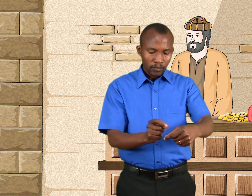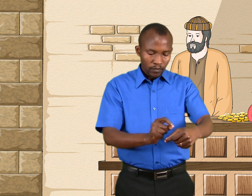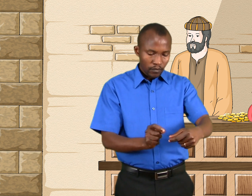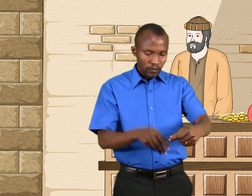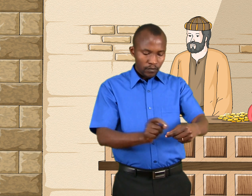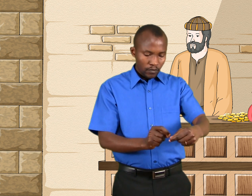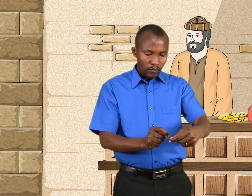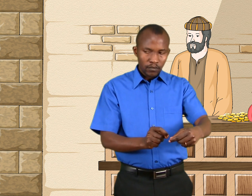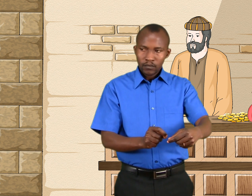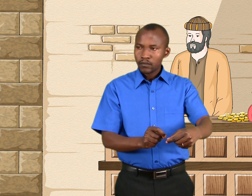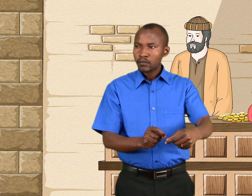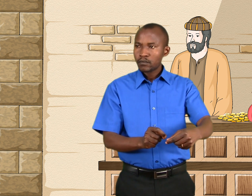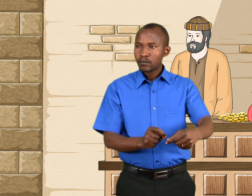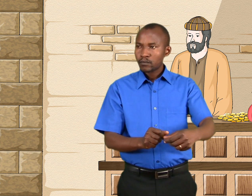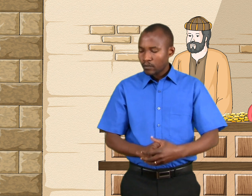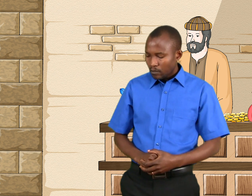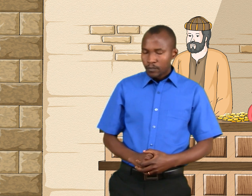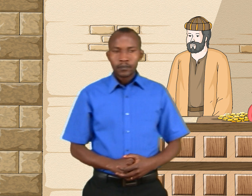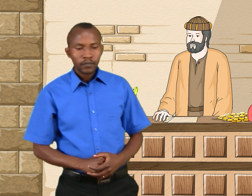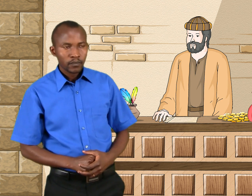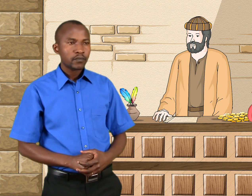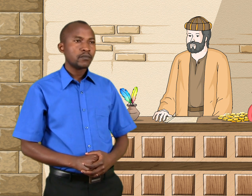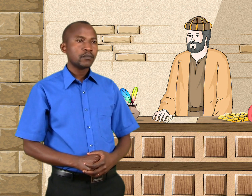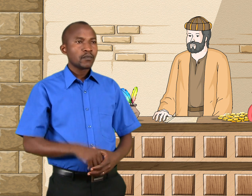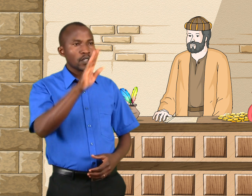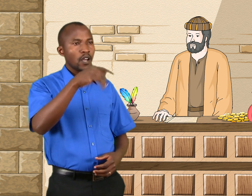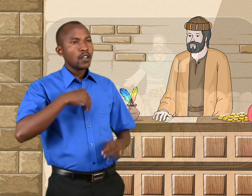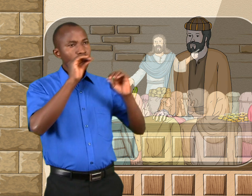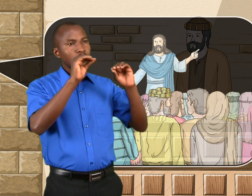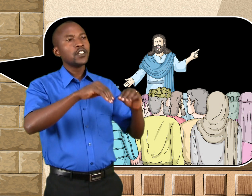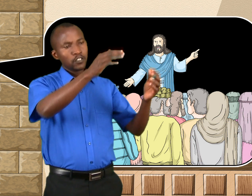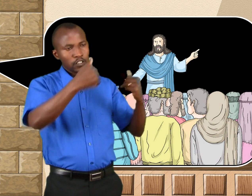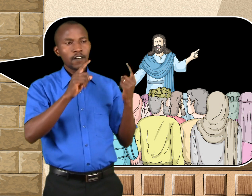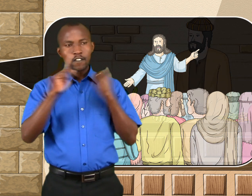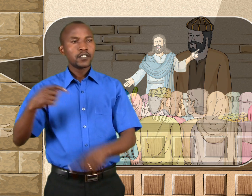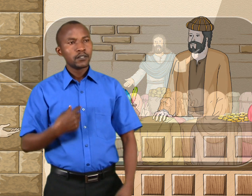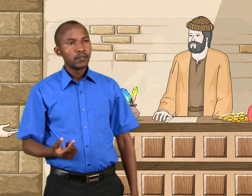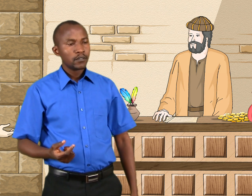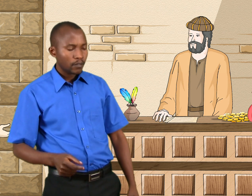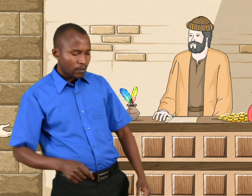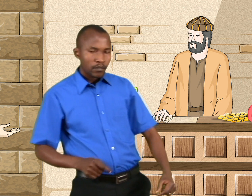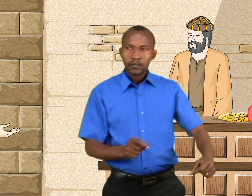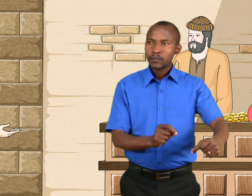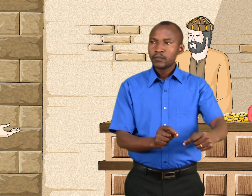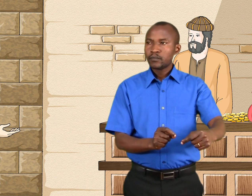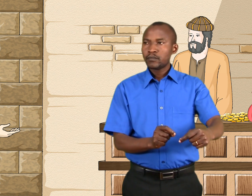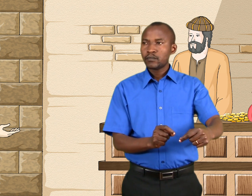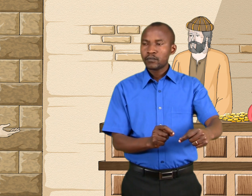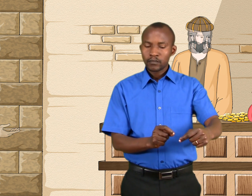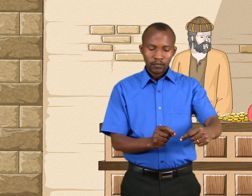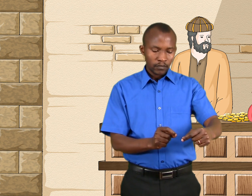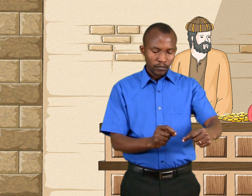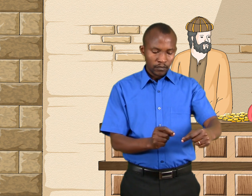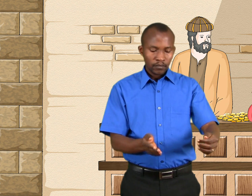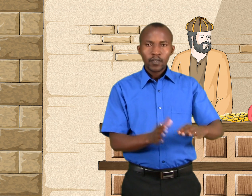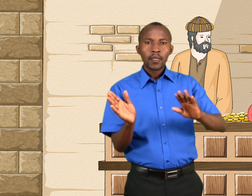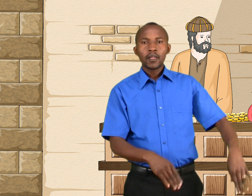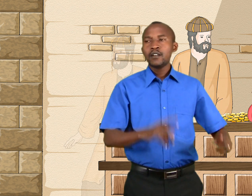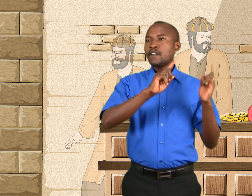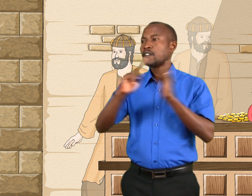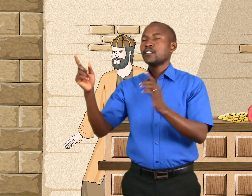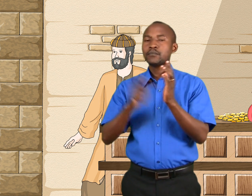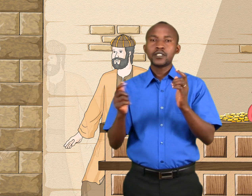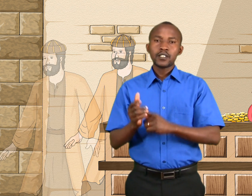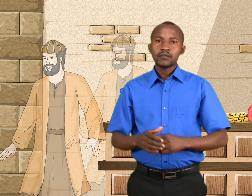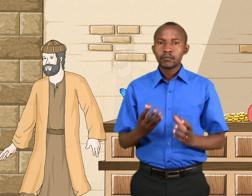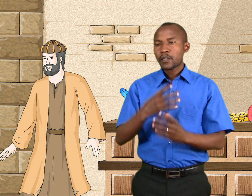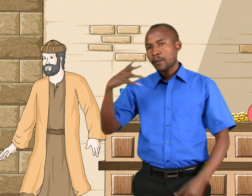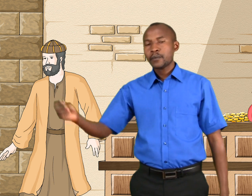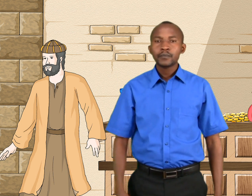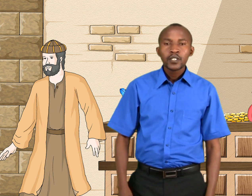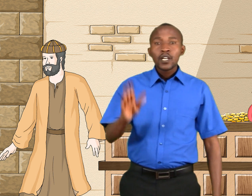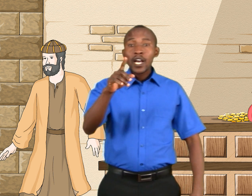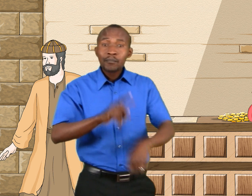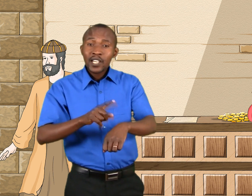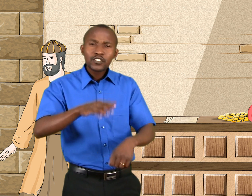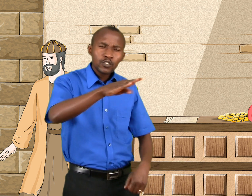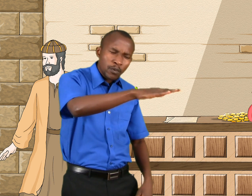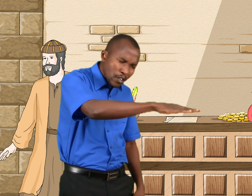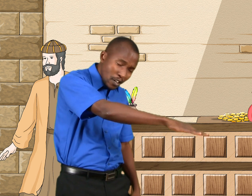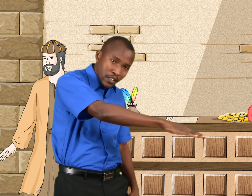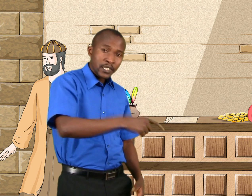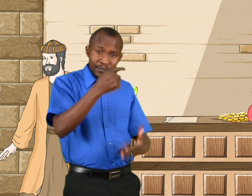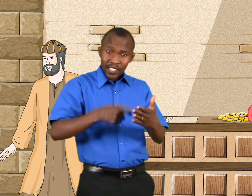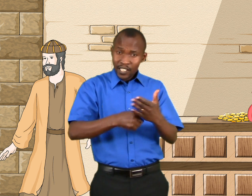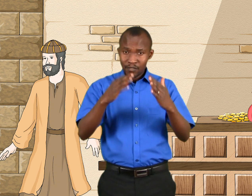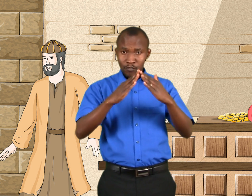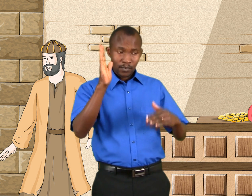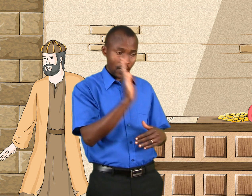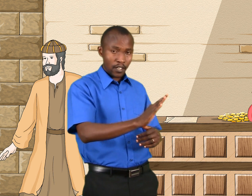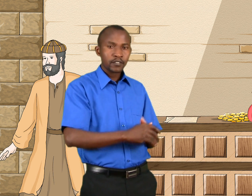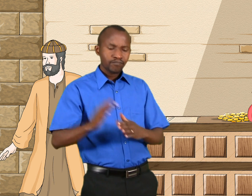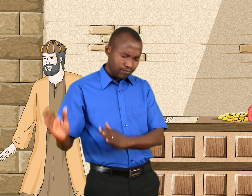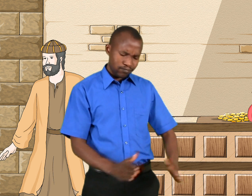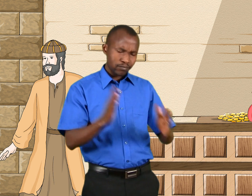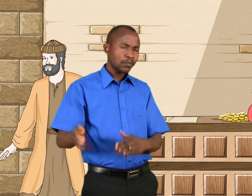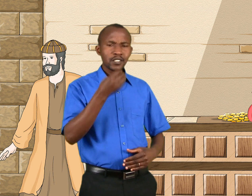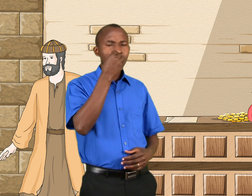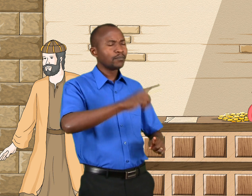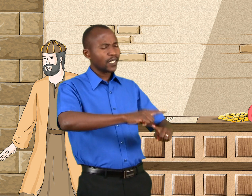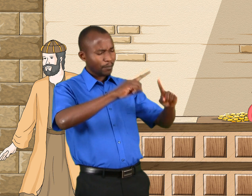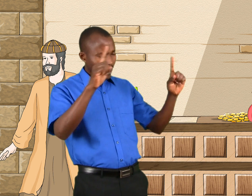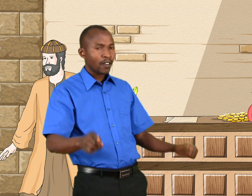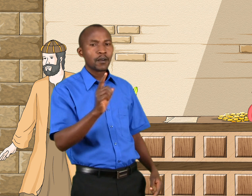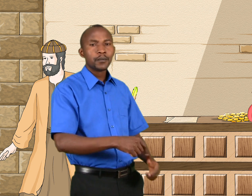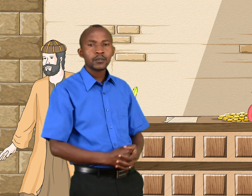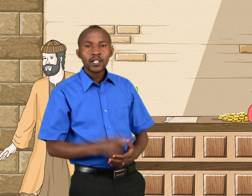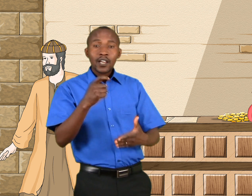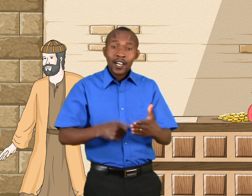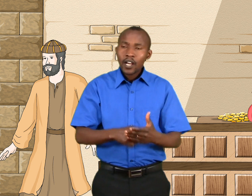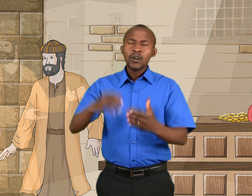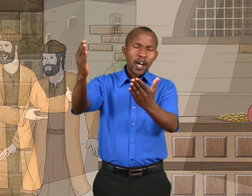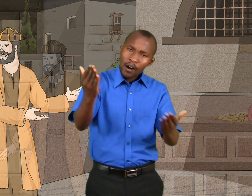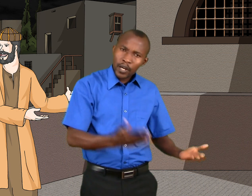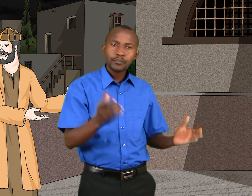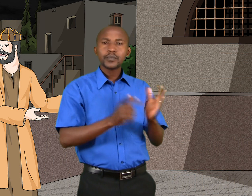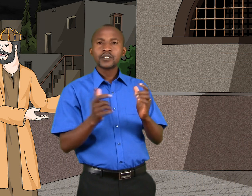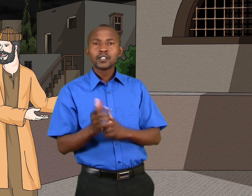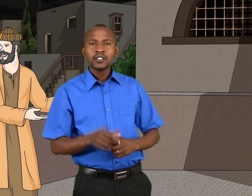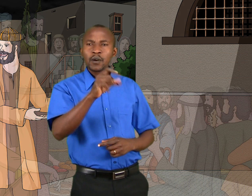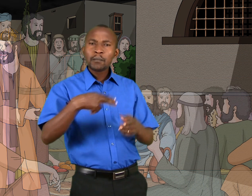“Follow Me,” He told him, and Levi got up and followed Him.